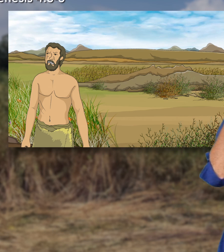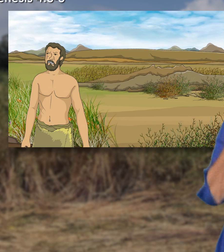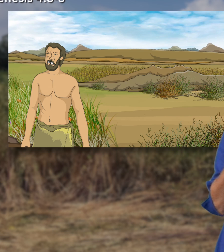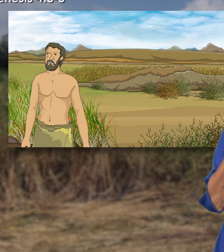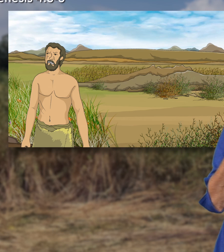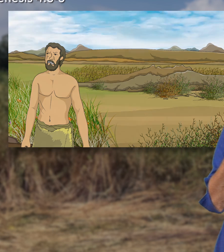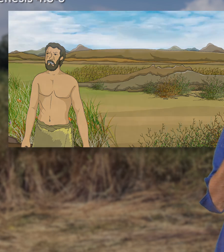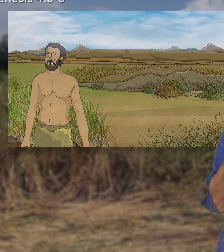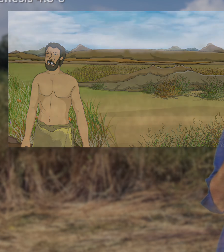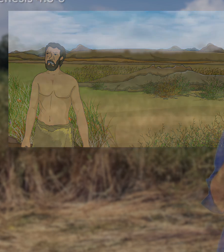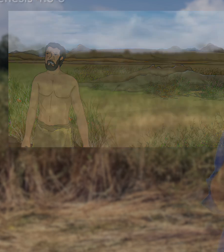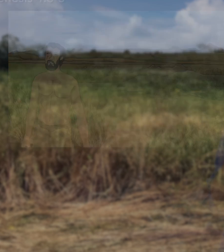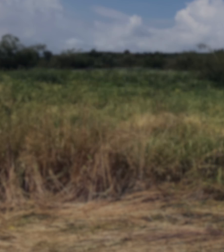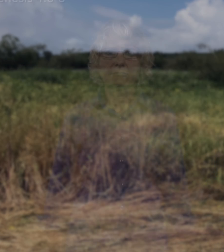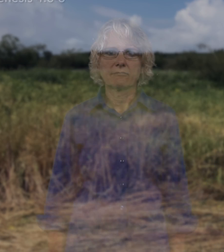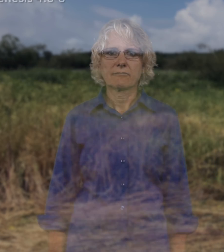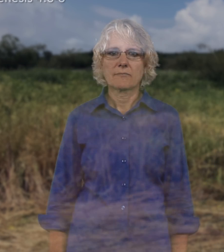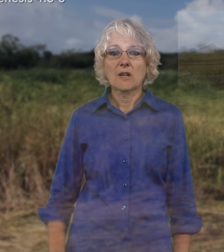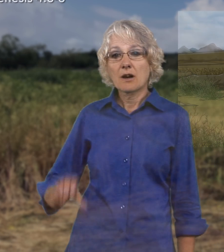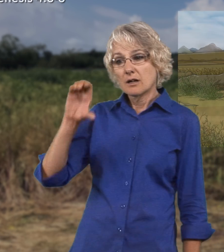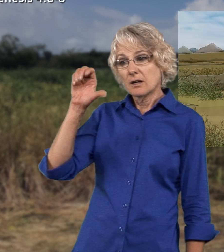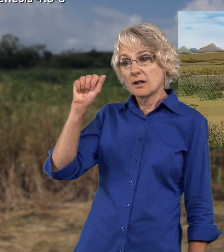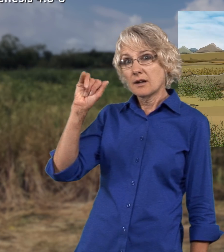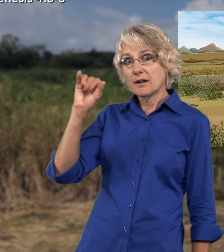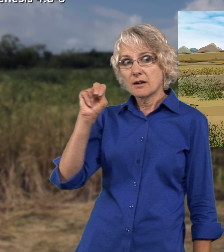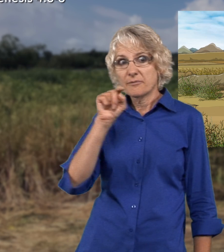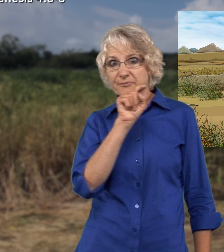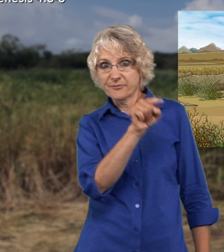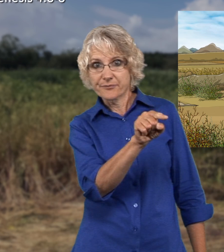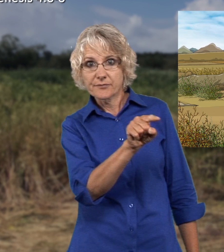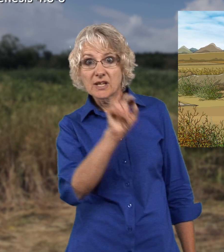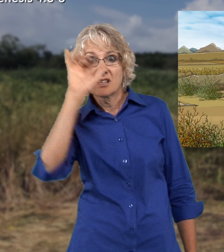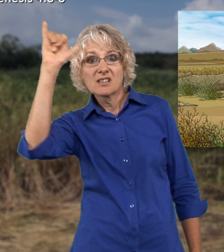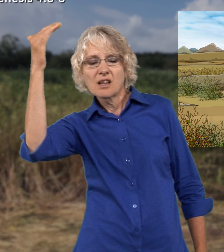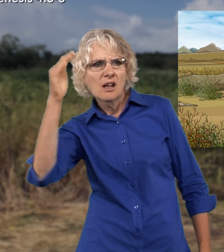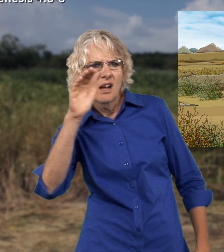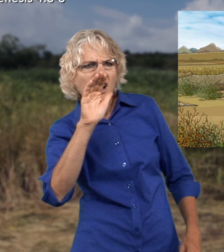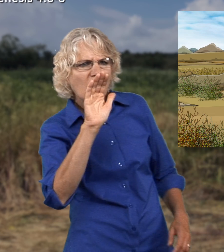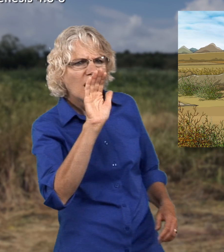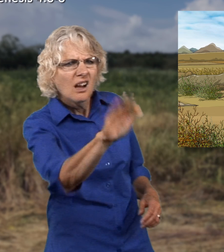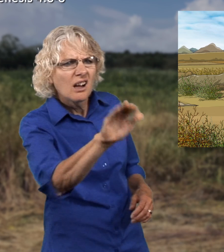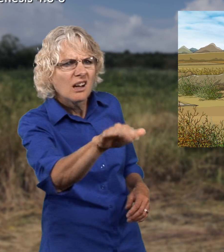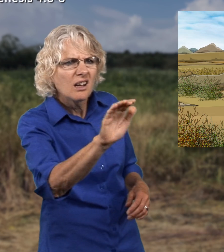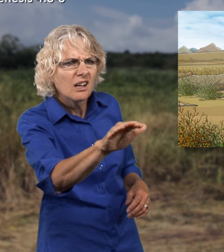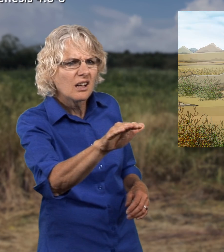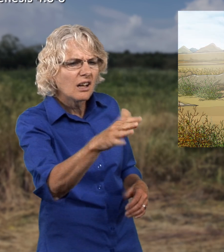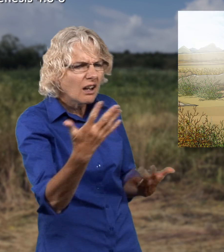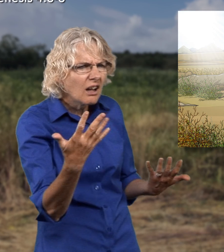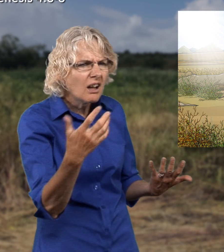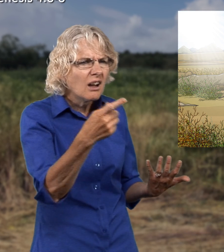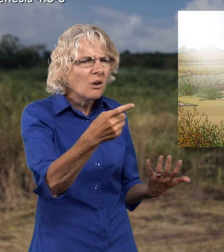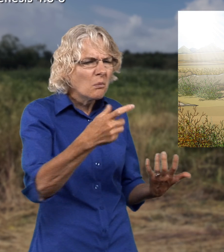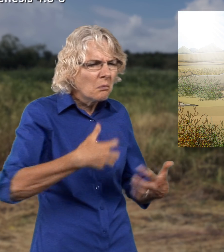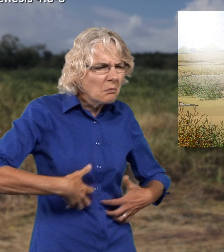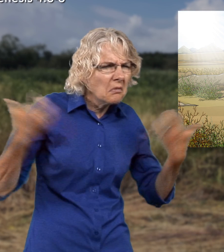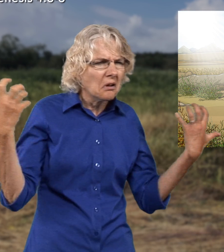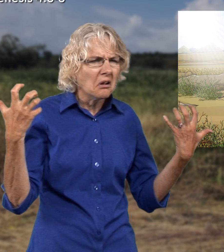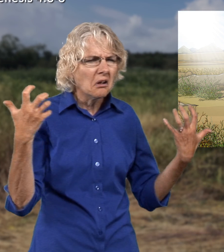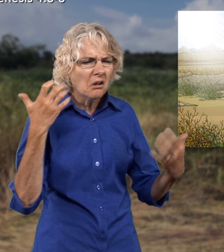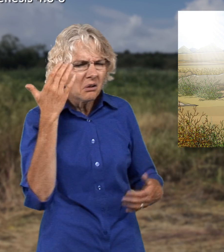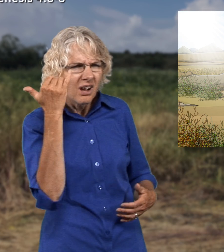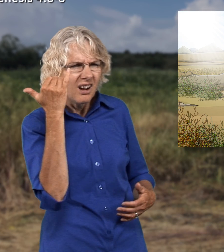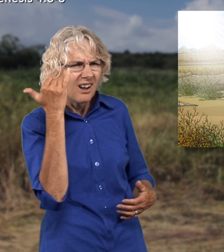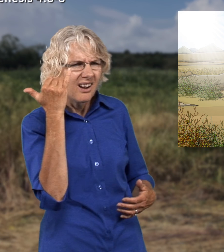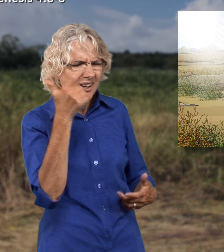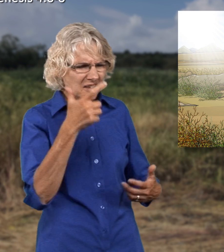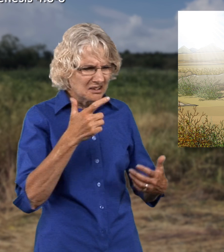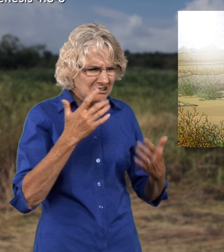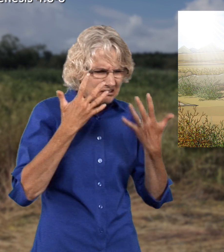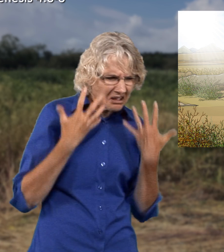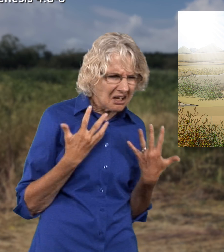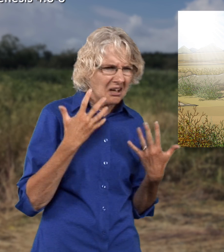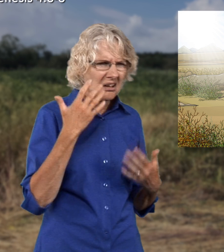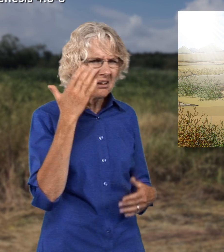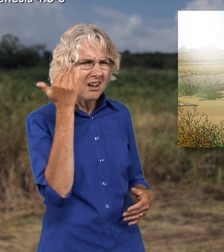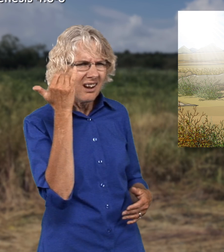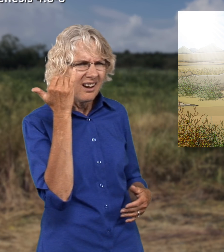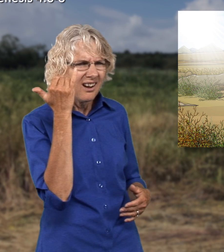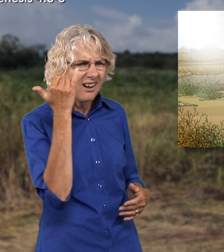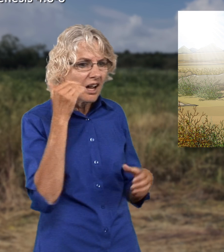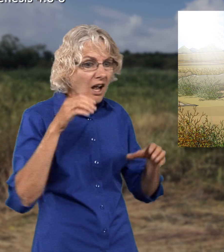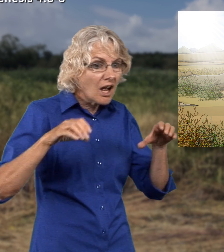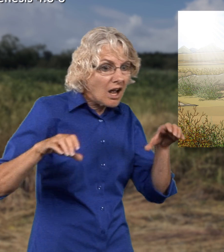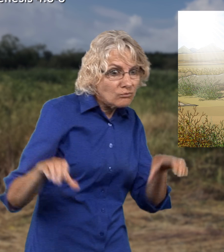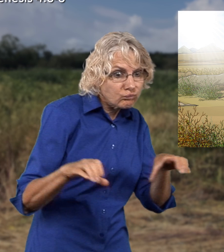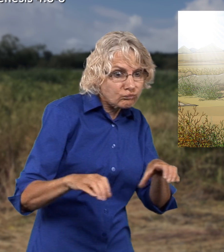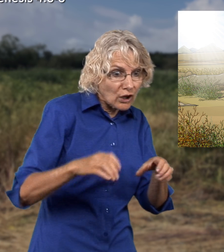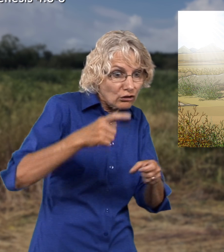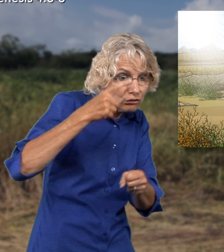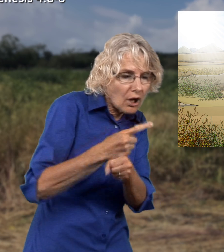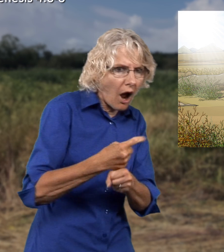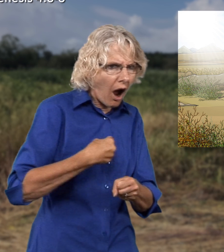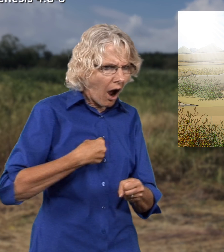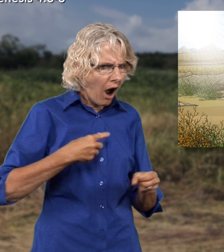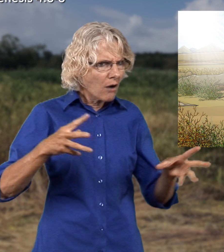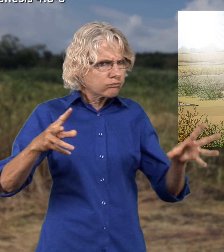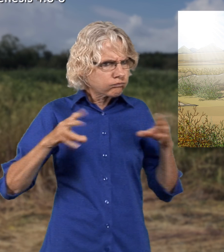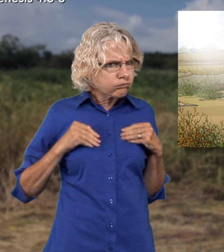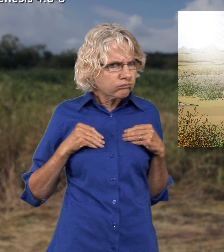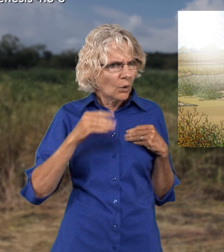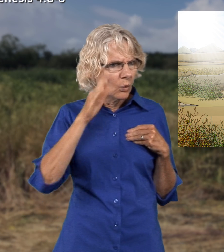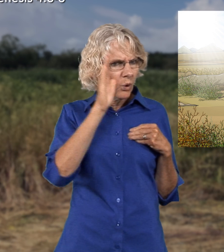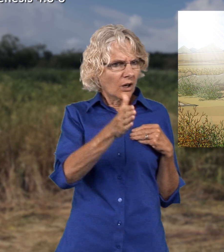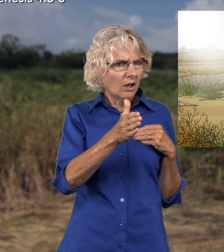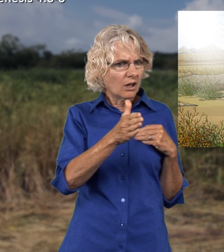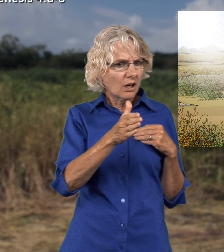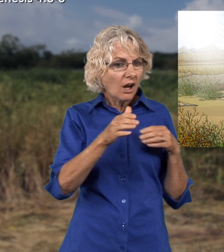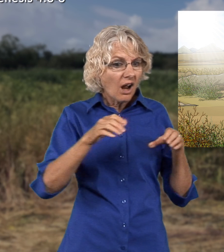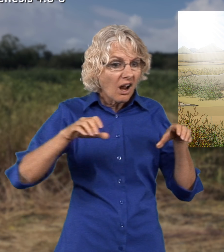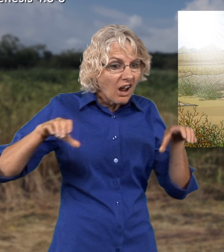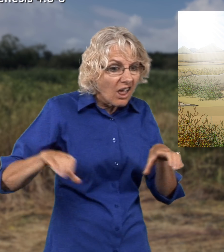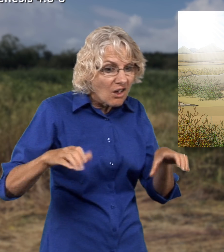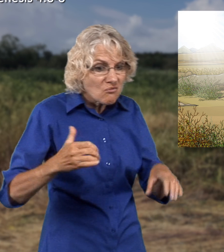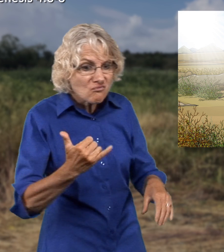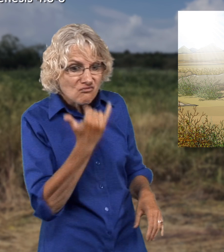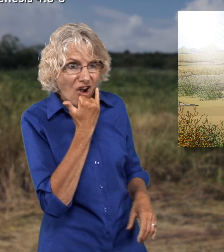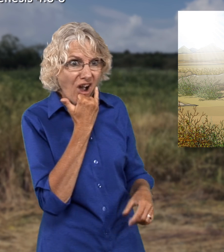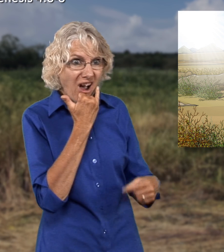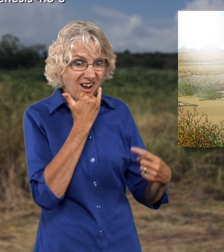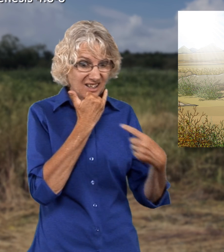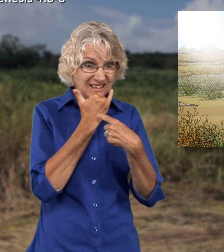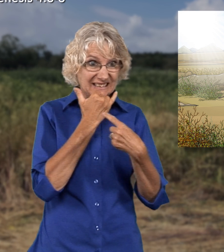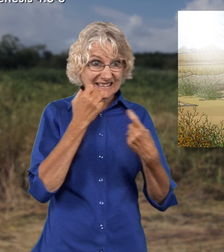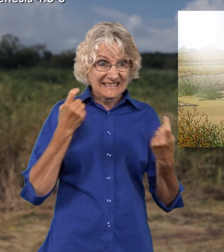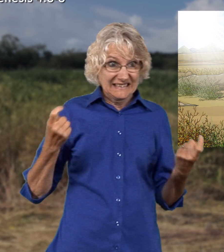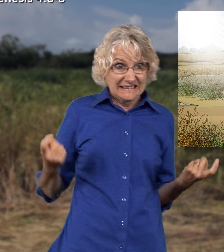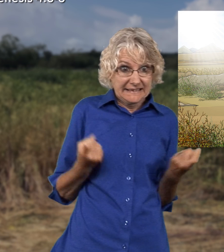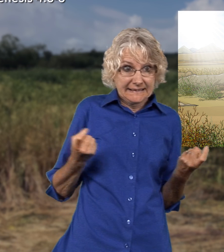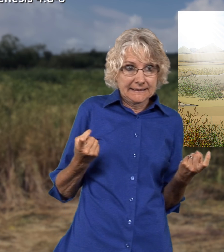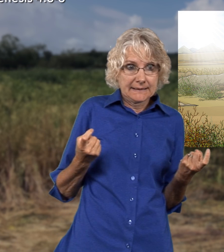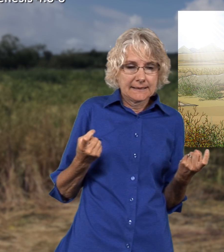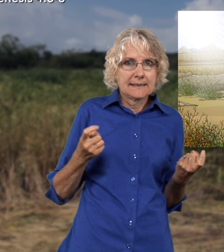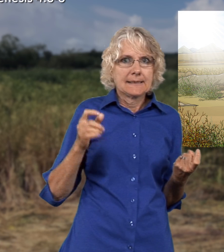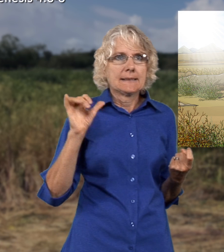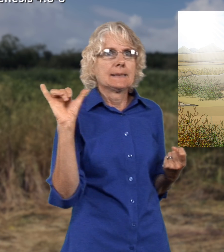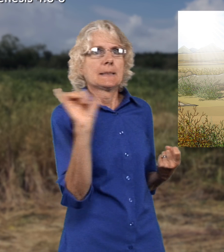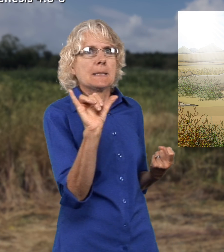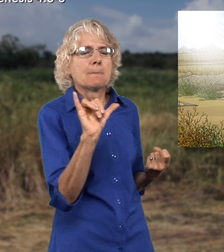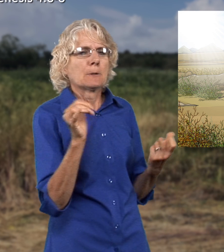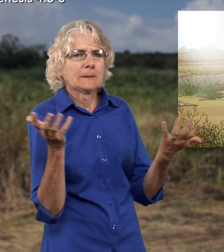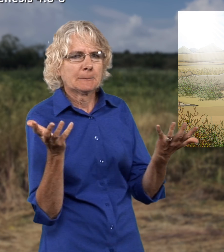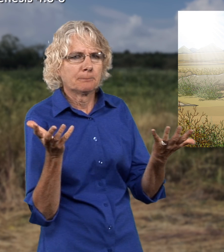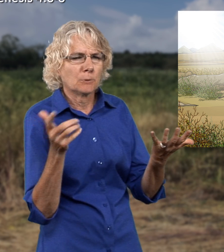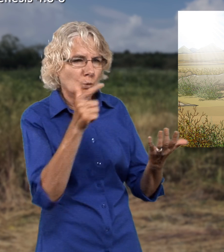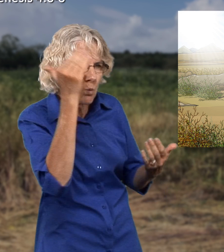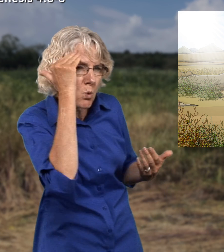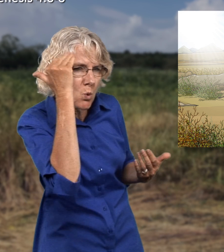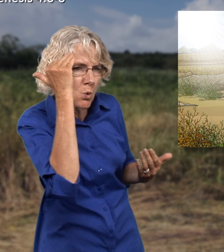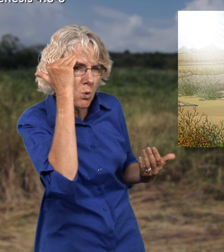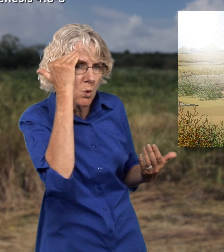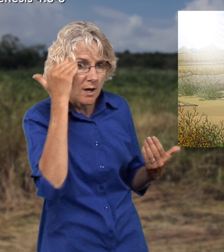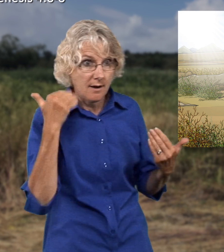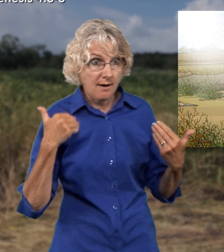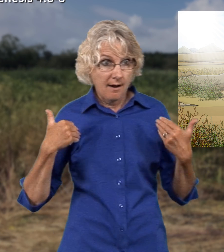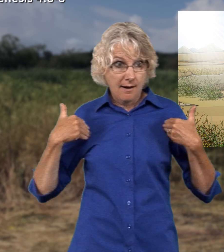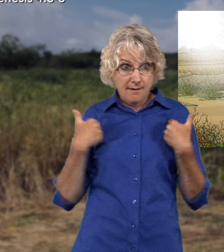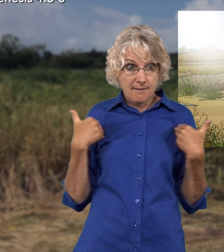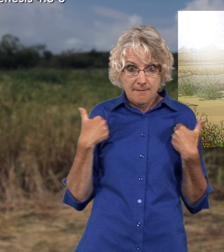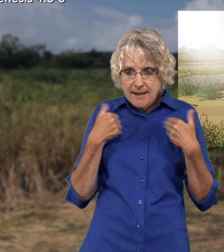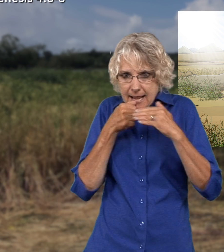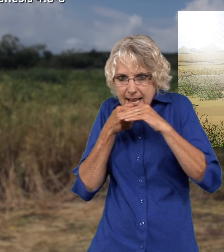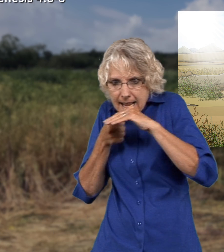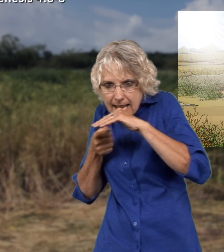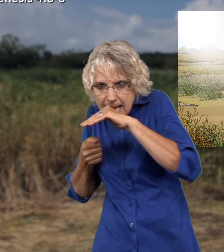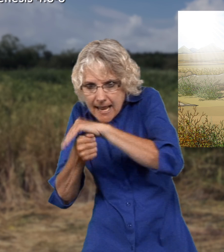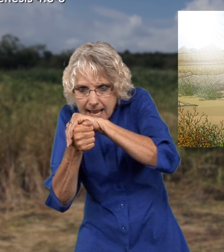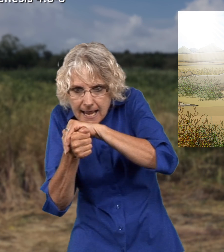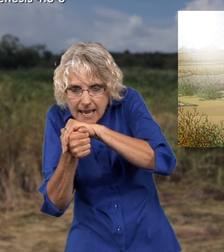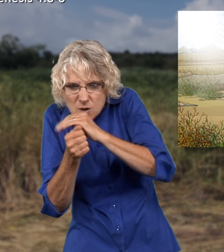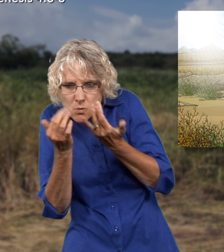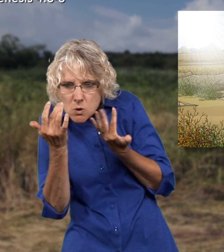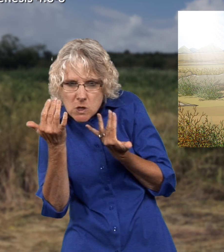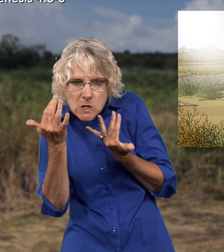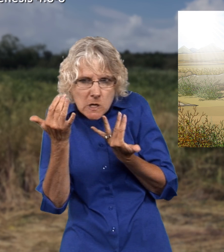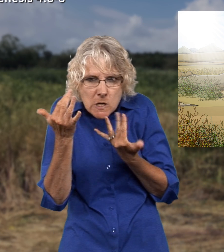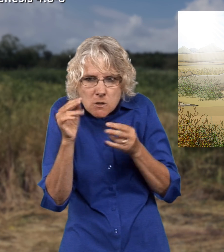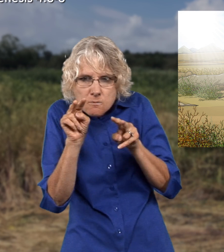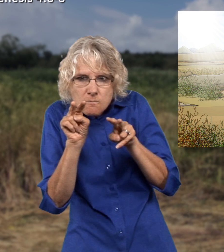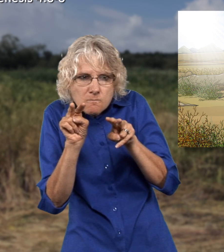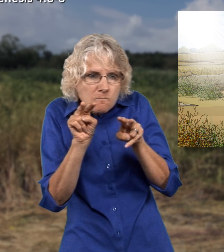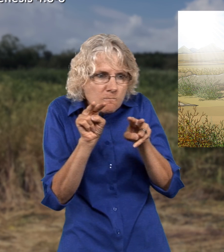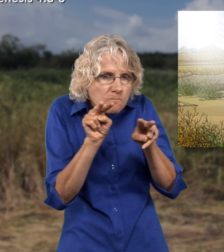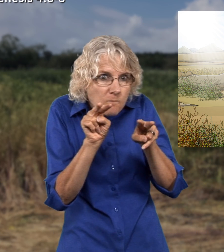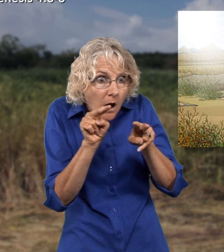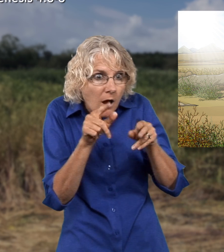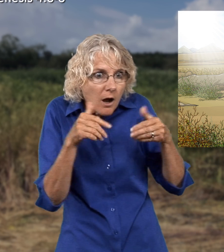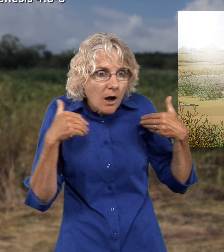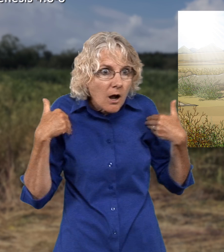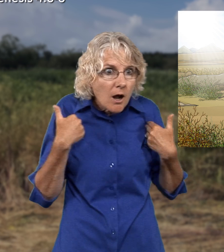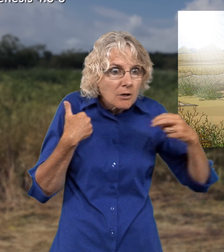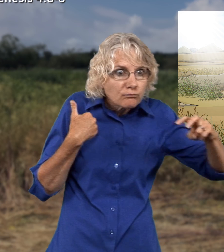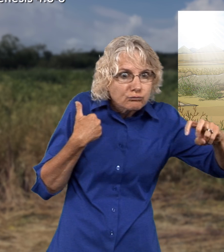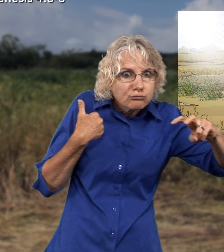“Why are you angry,” said the LORD to Cain, “and why has your countenance fallen? If you do what is right, will you not be accepted?